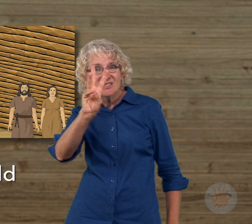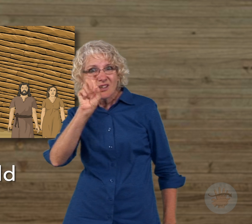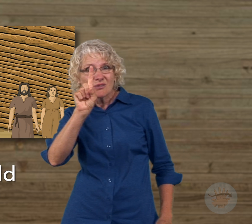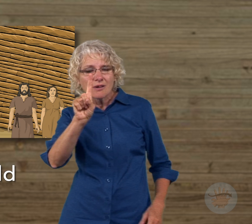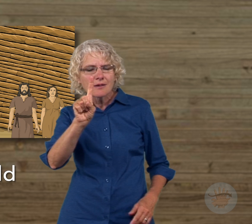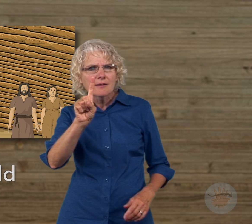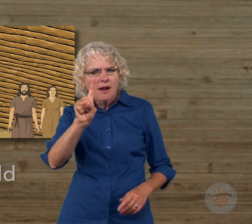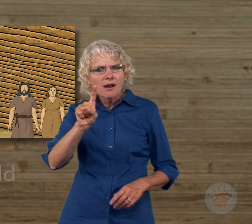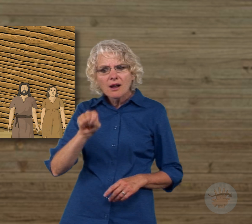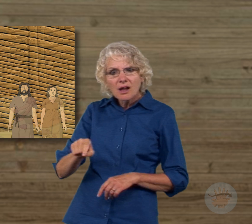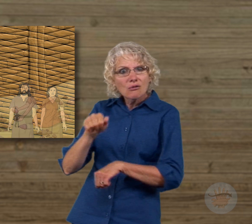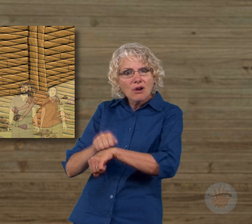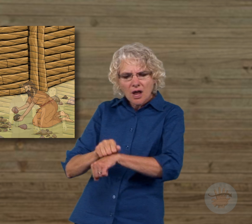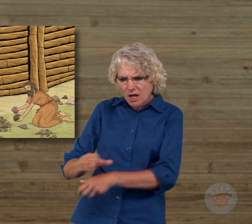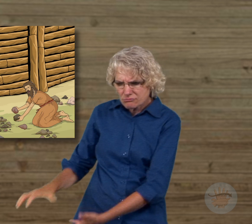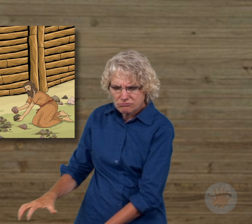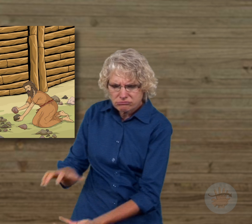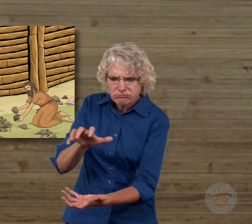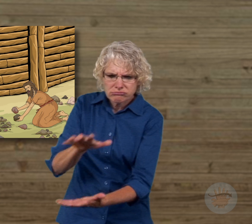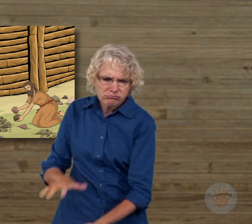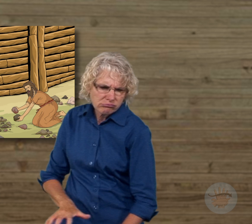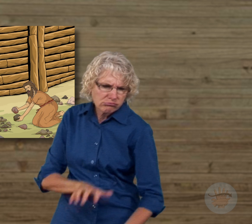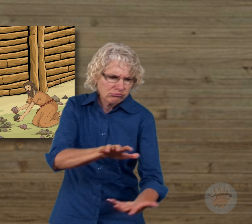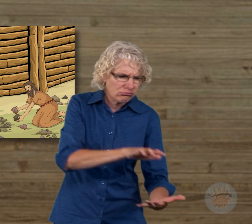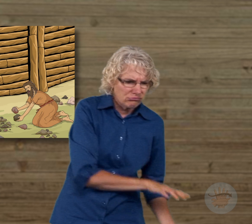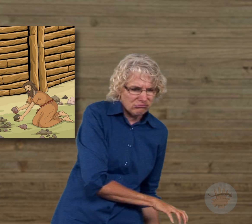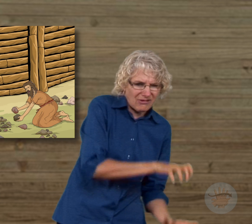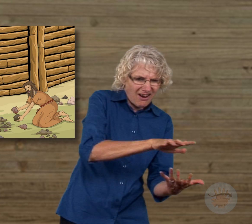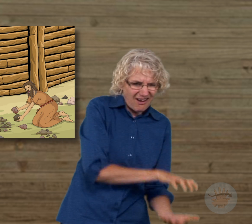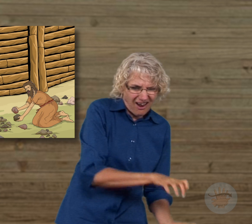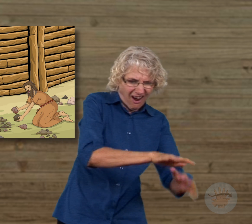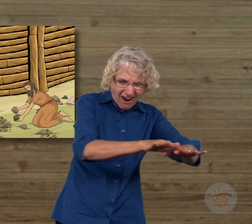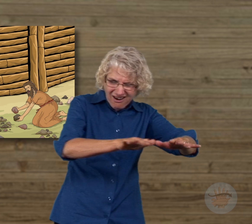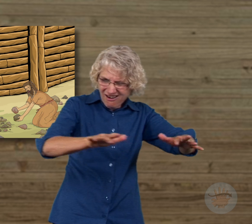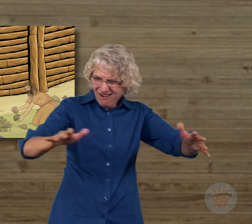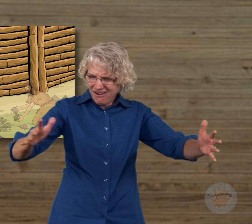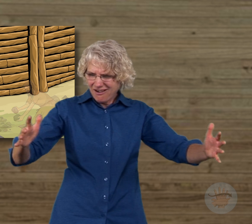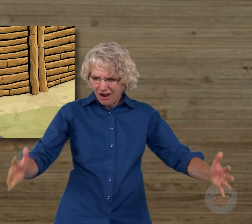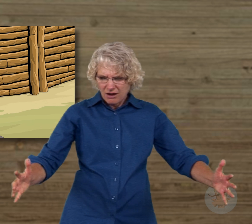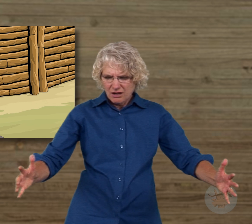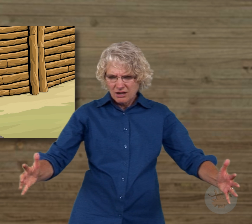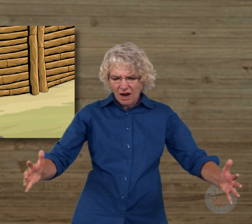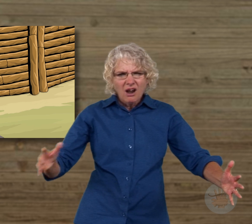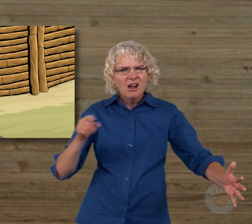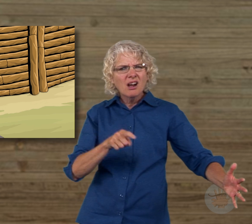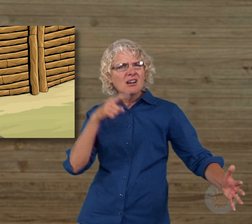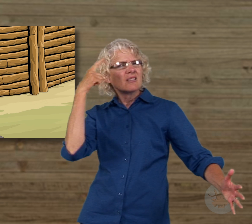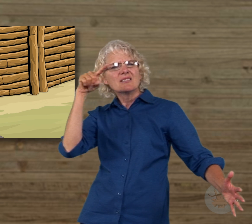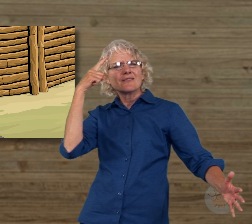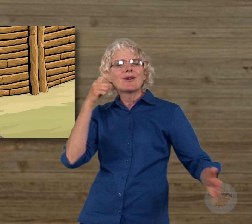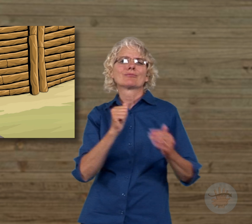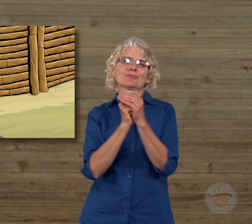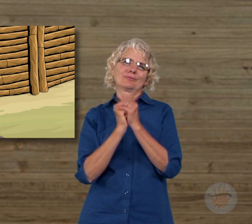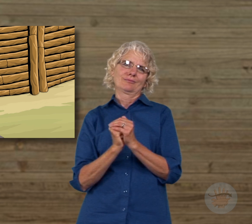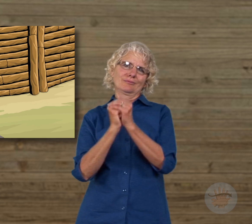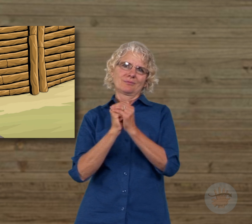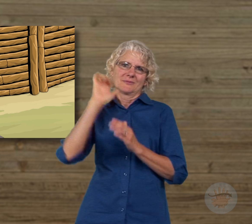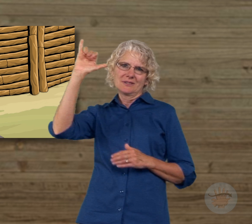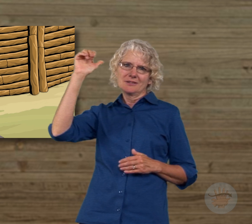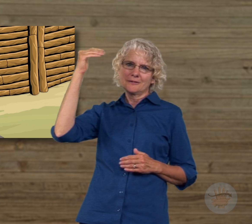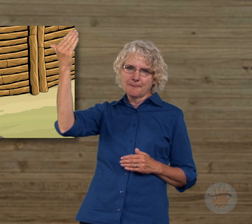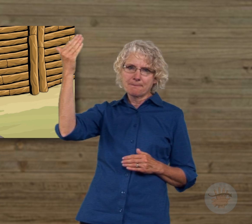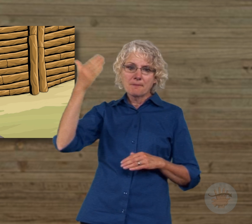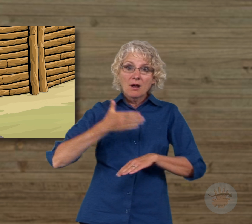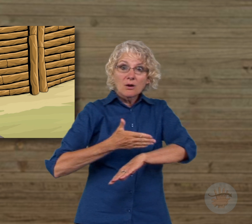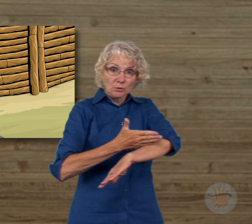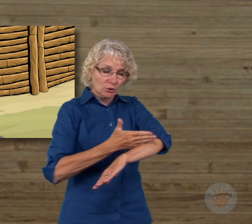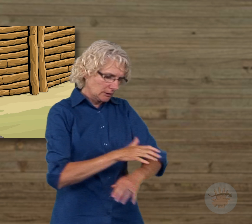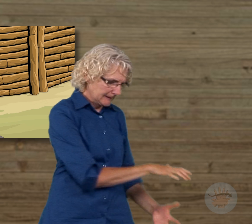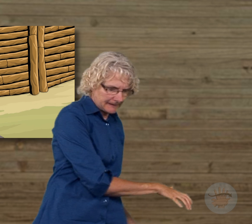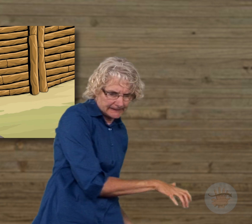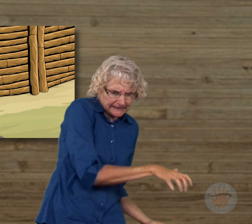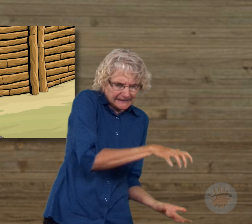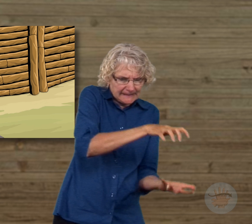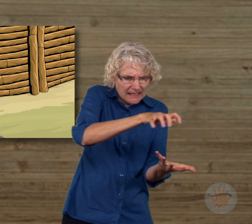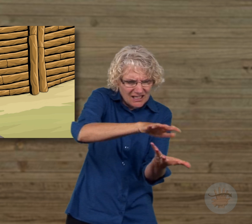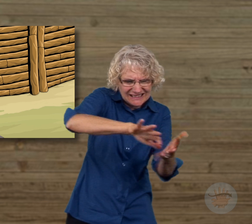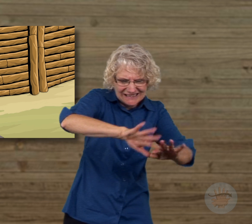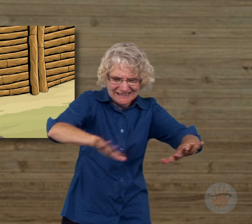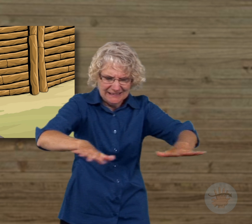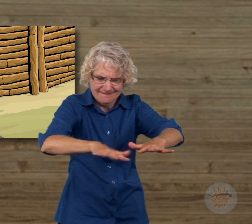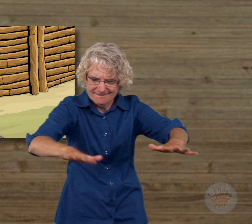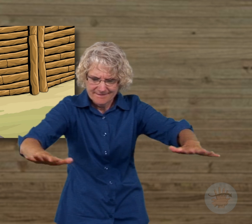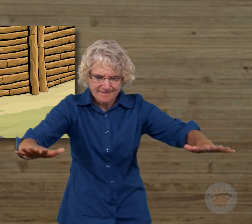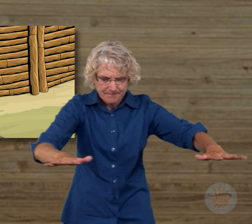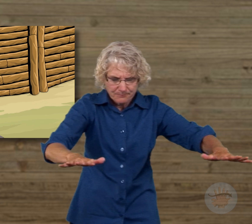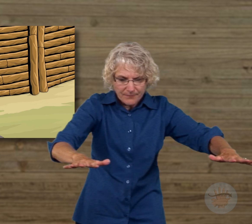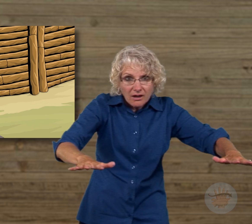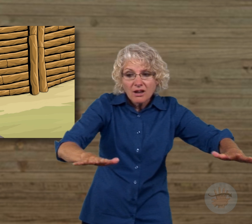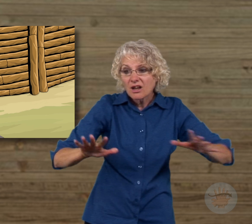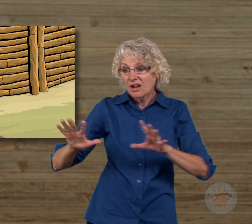Then Noah built an altar to the LORD.